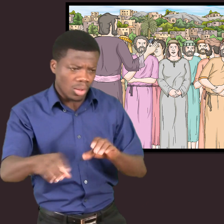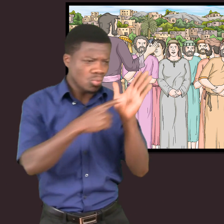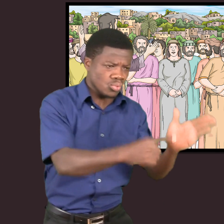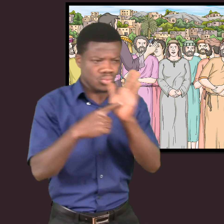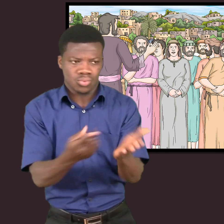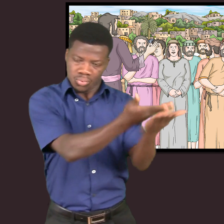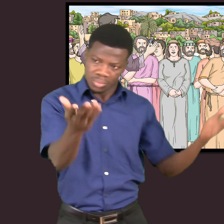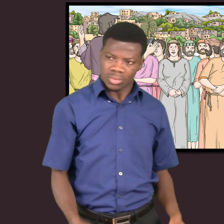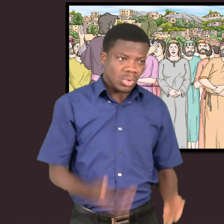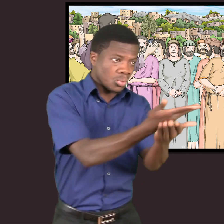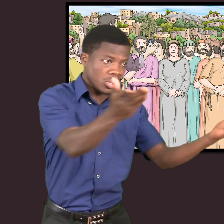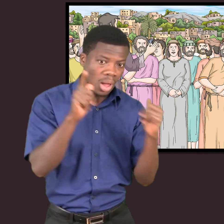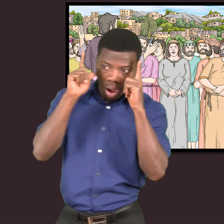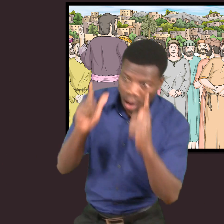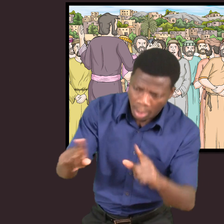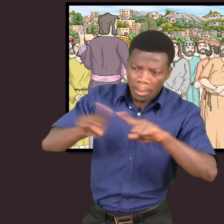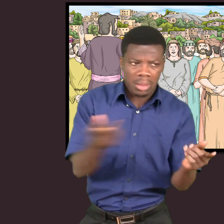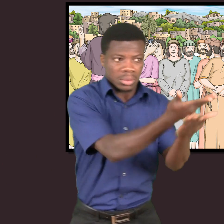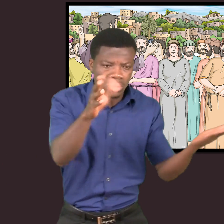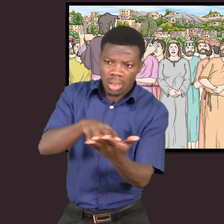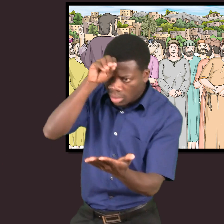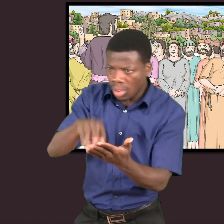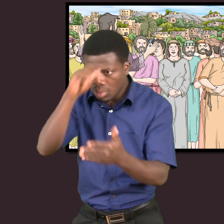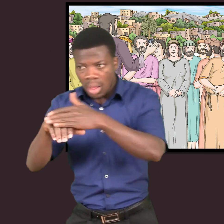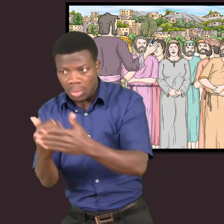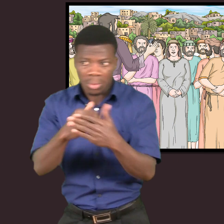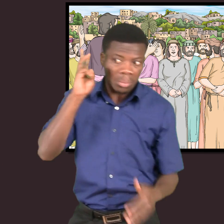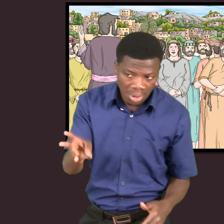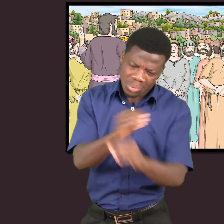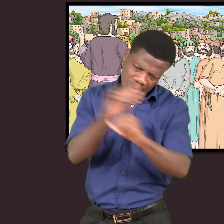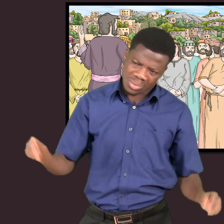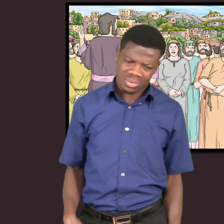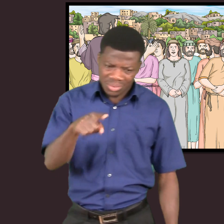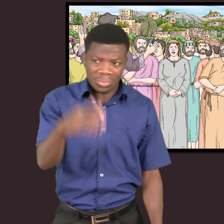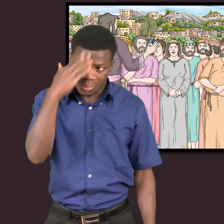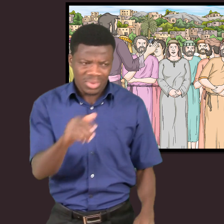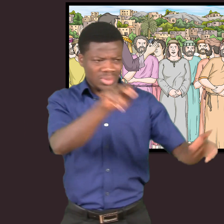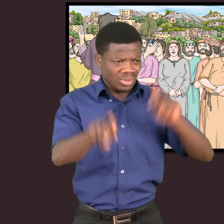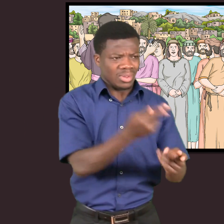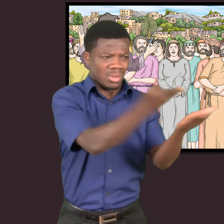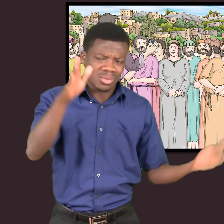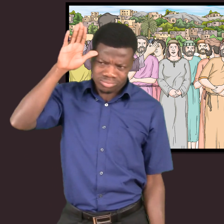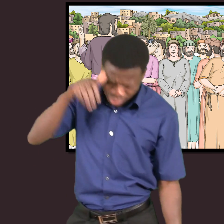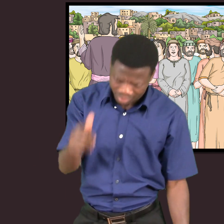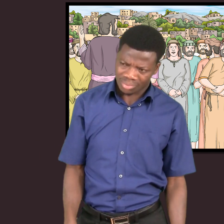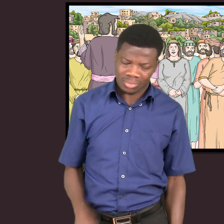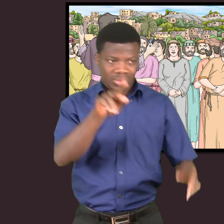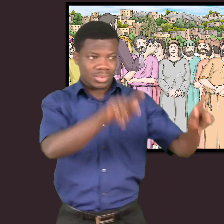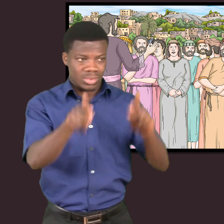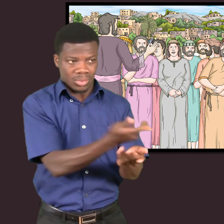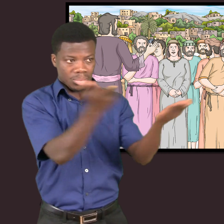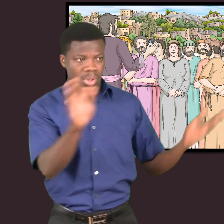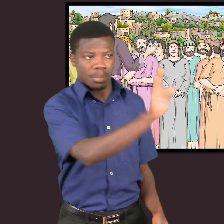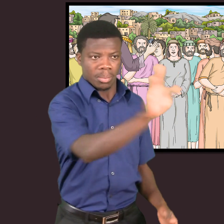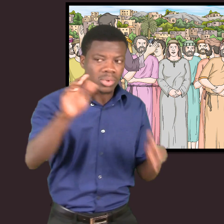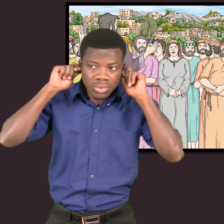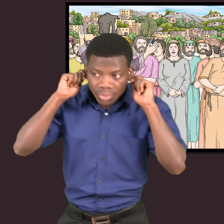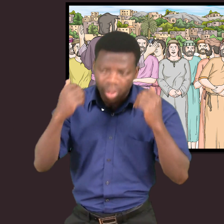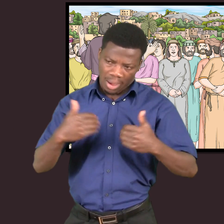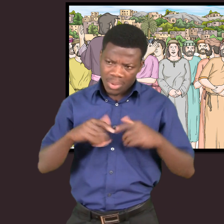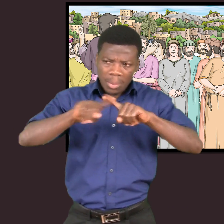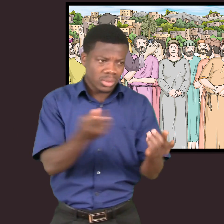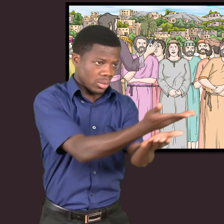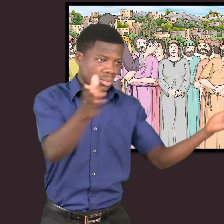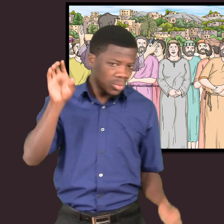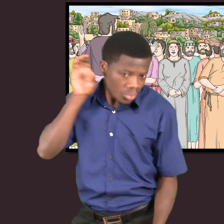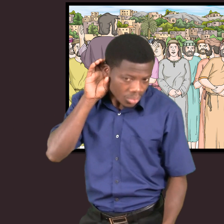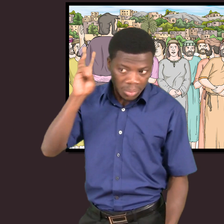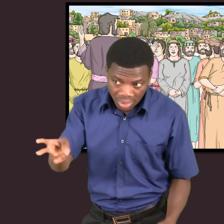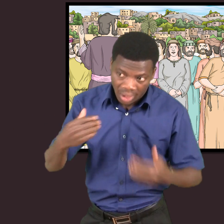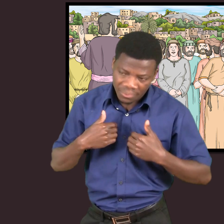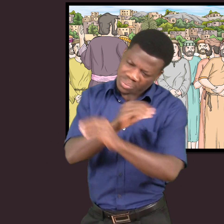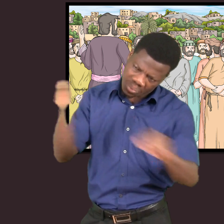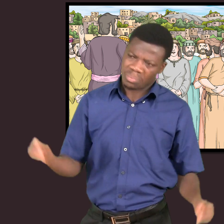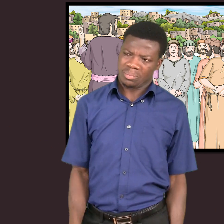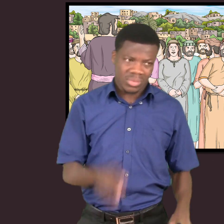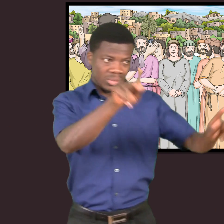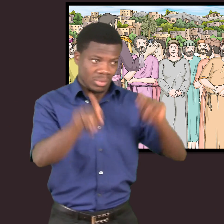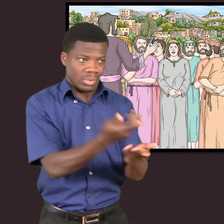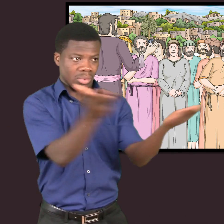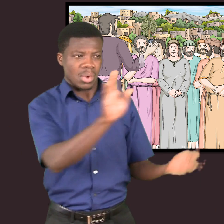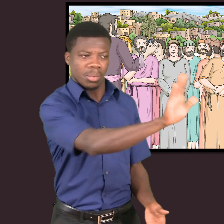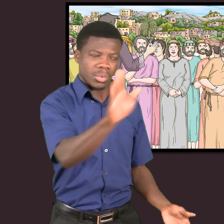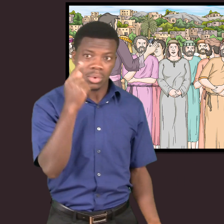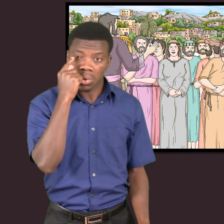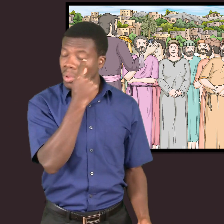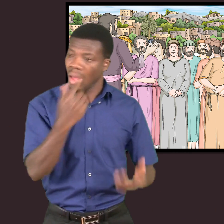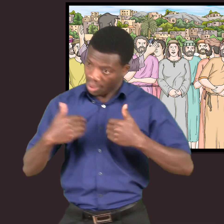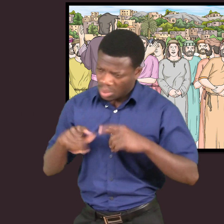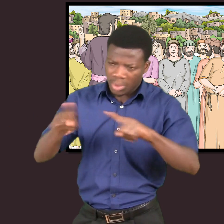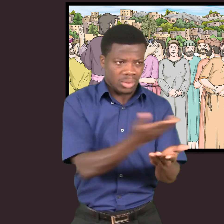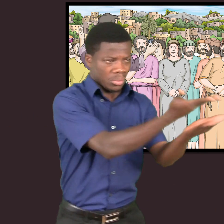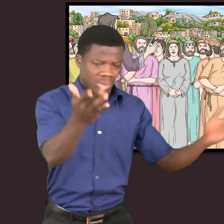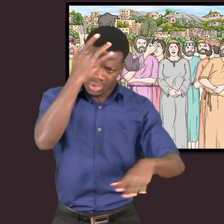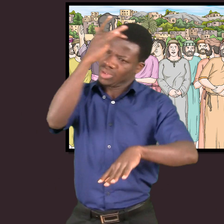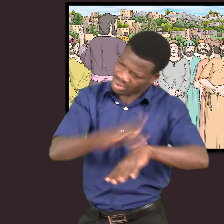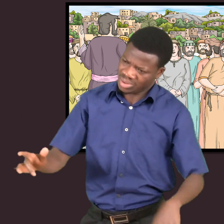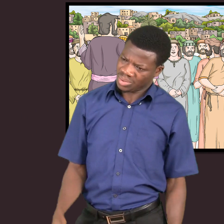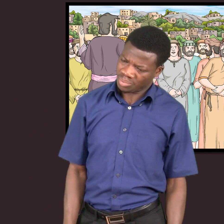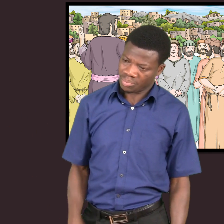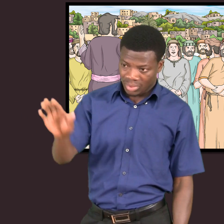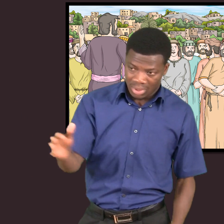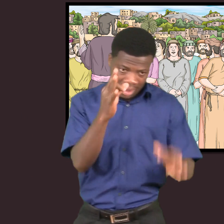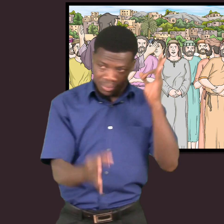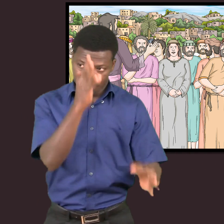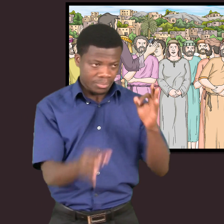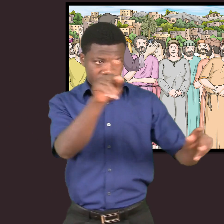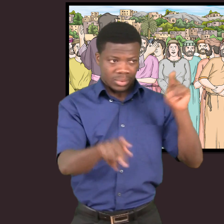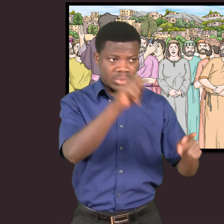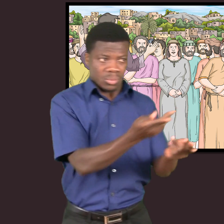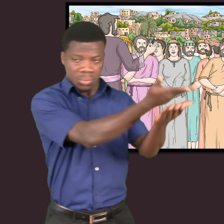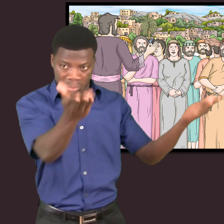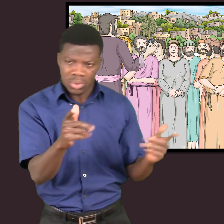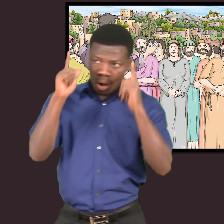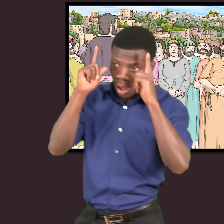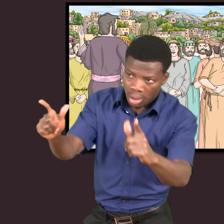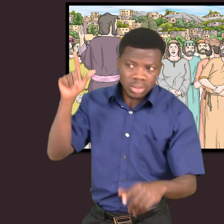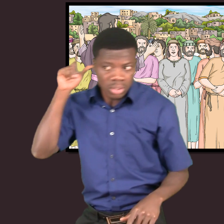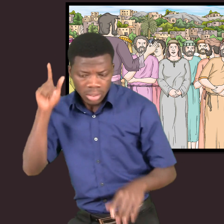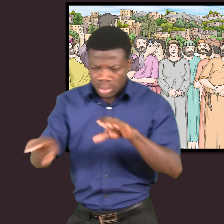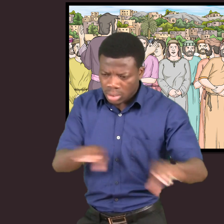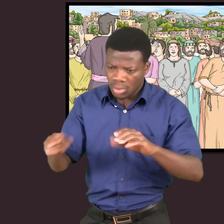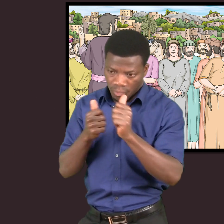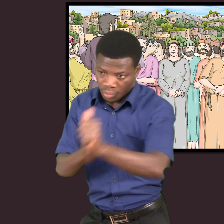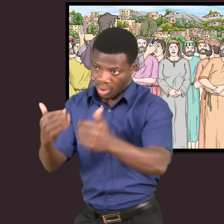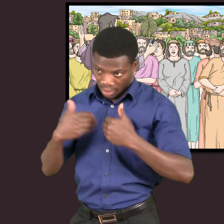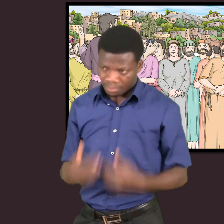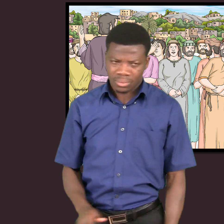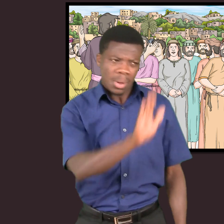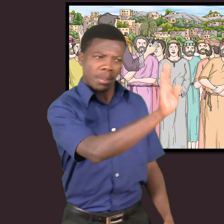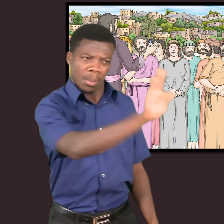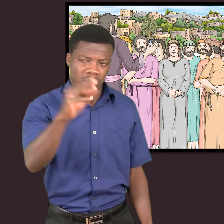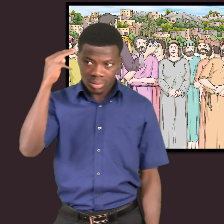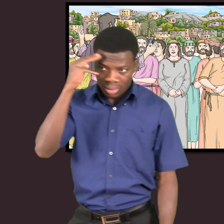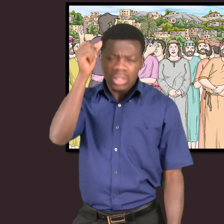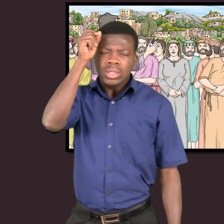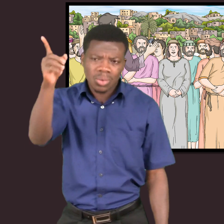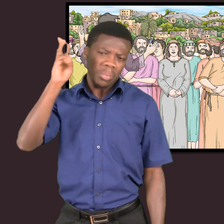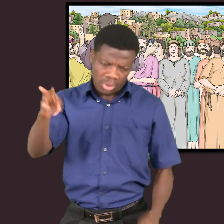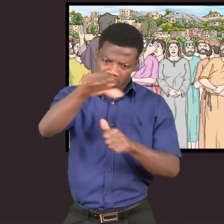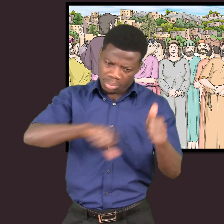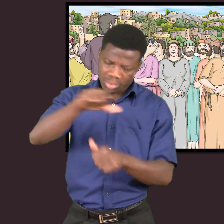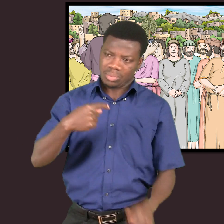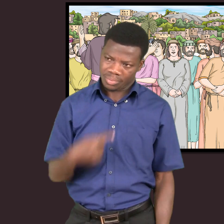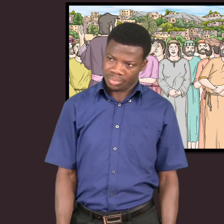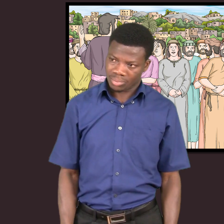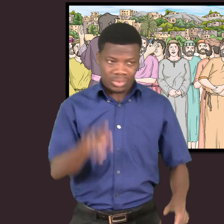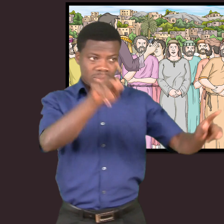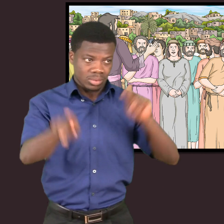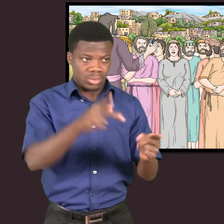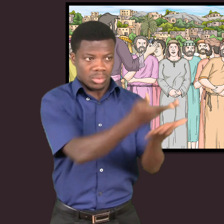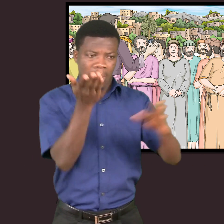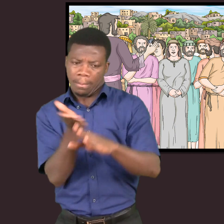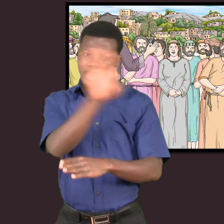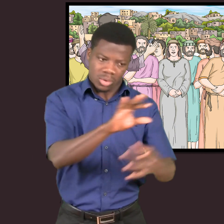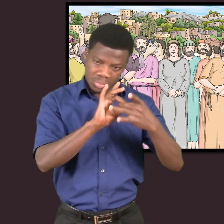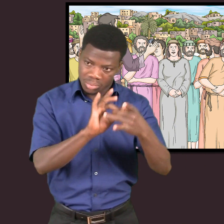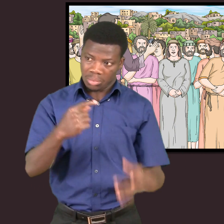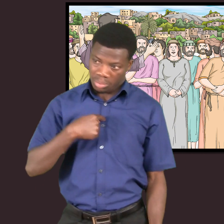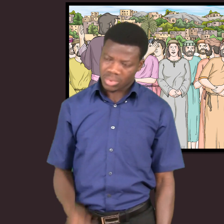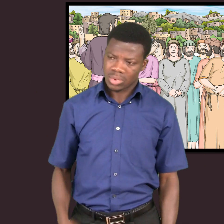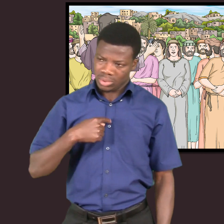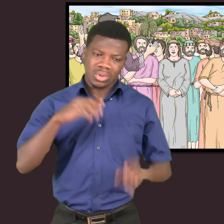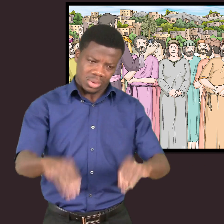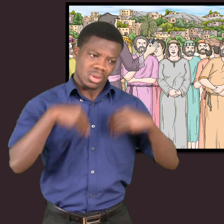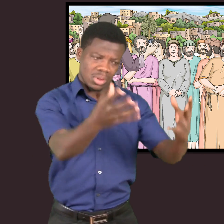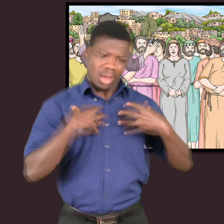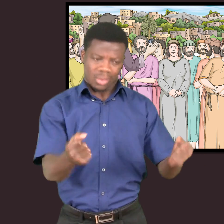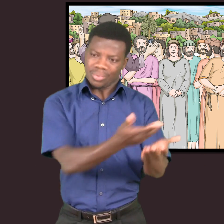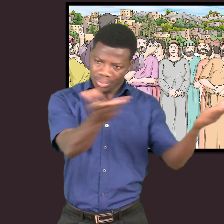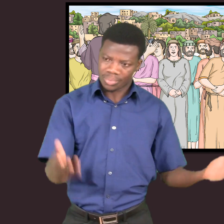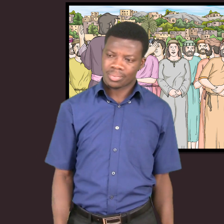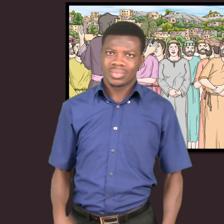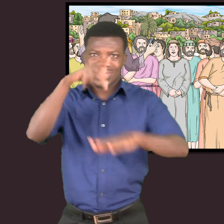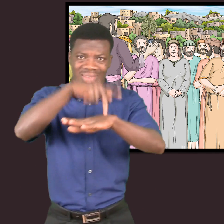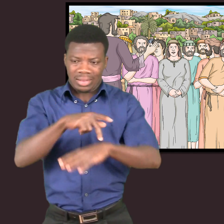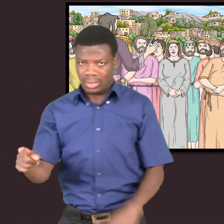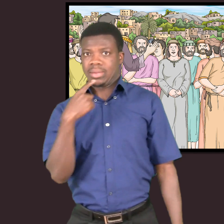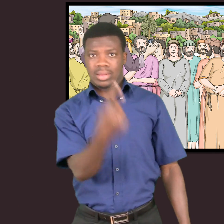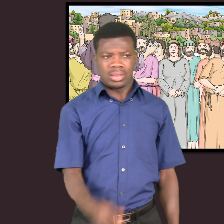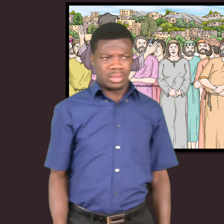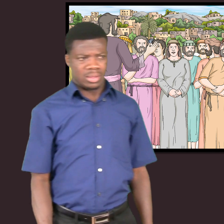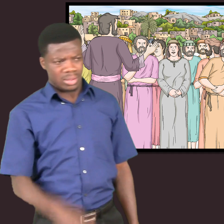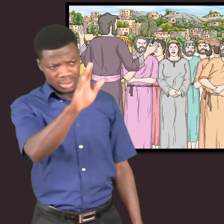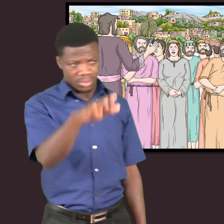you will be ever seeing but never perceiving.” For this people’s heart has grown callous; they hardly hear with their ears, and they have closed their eyes.